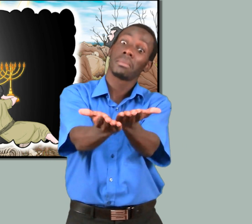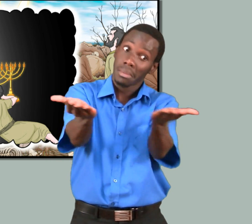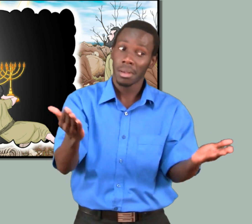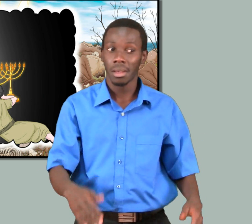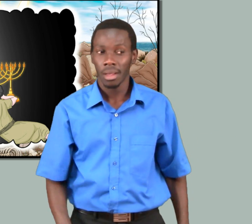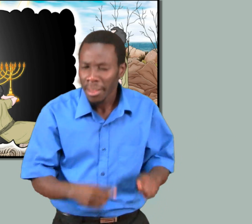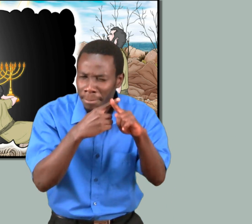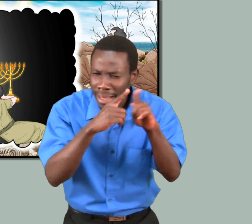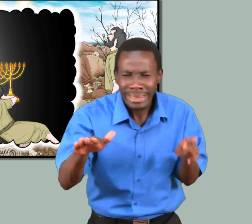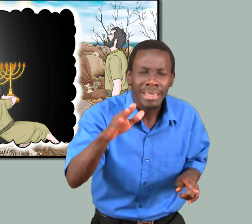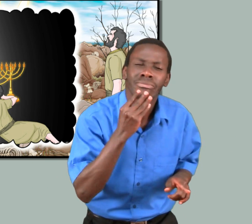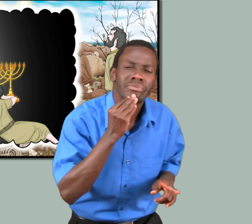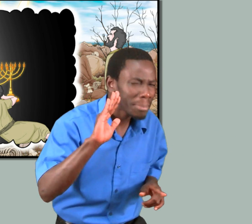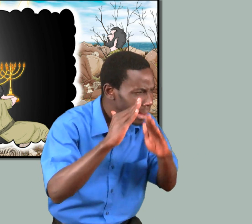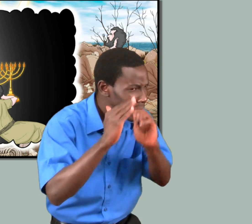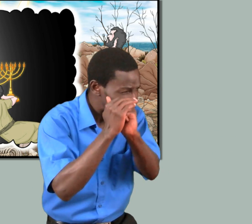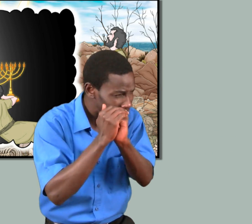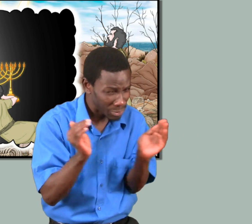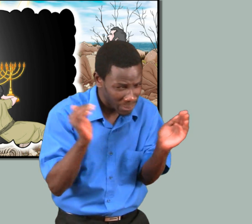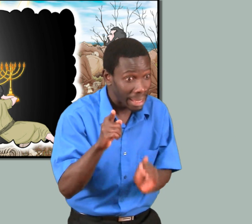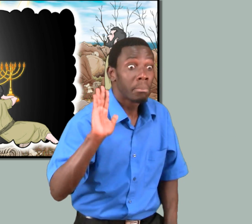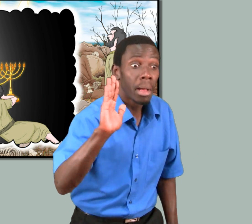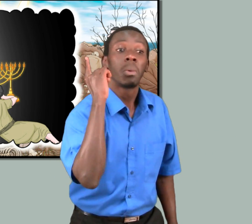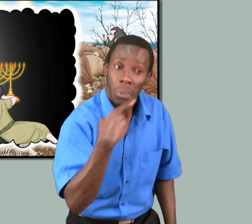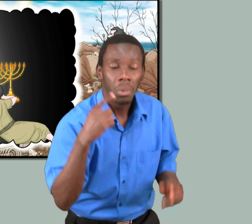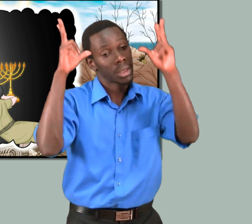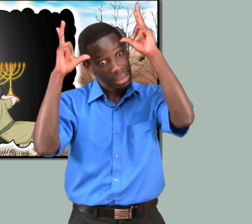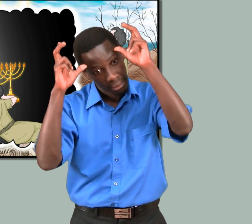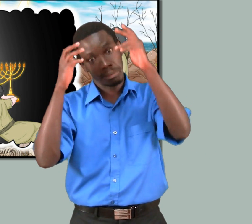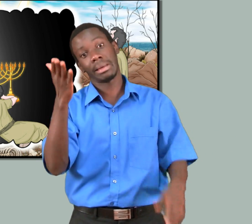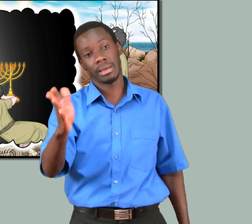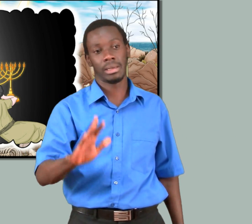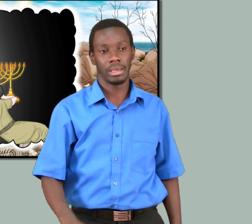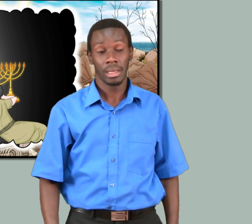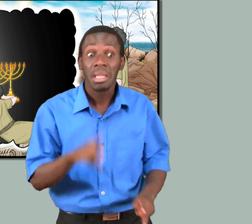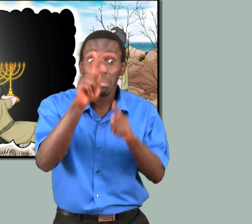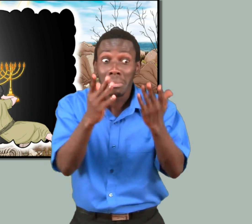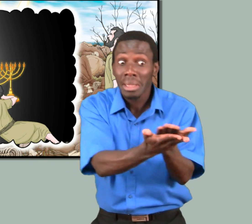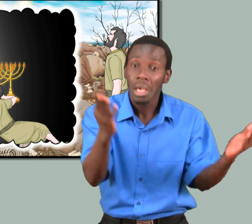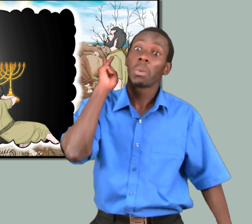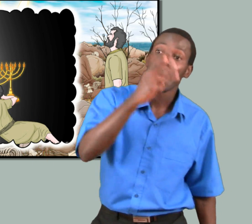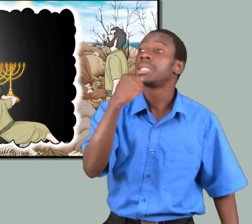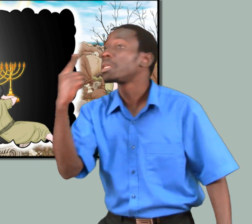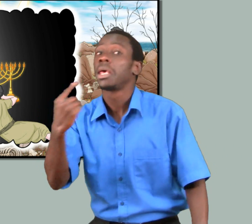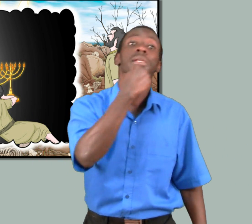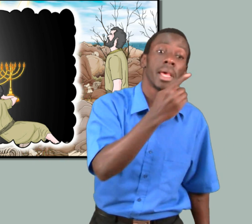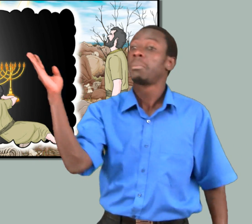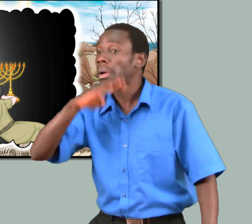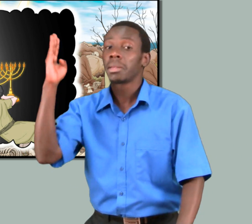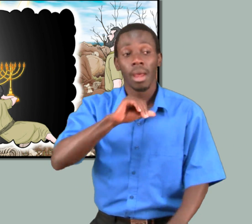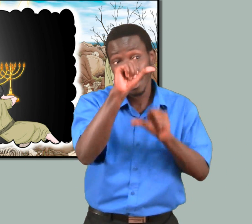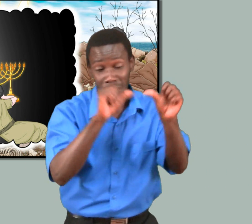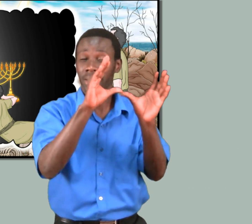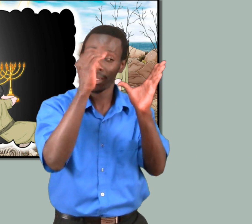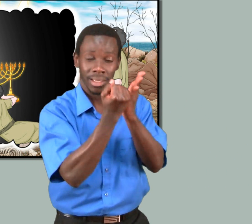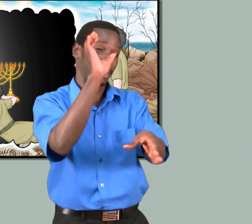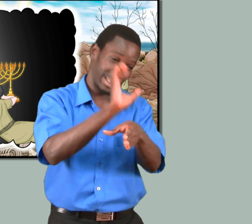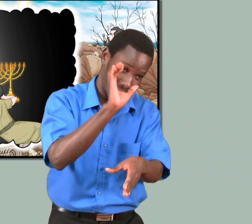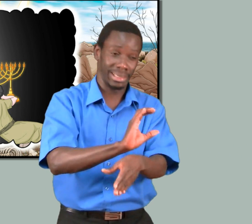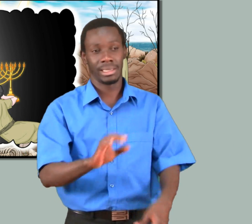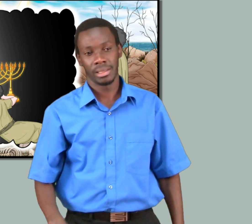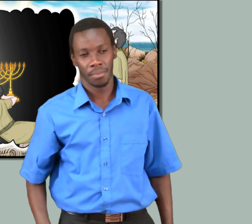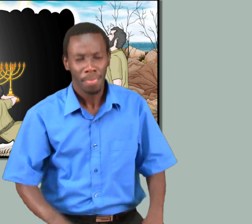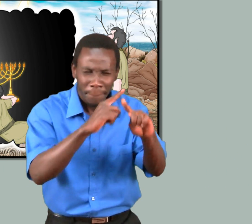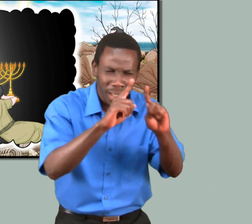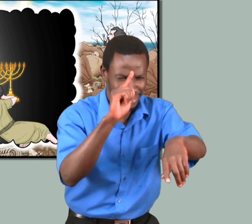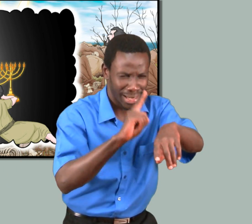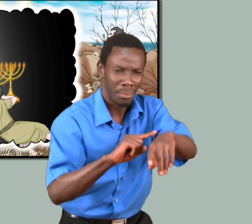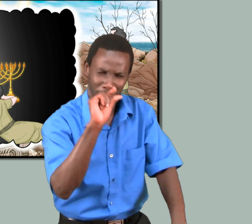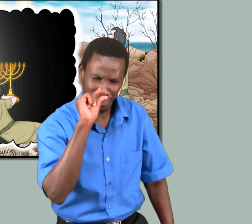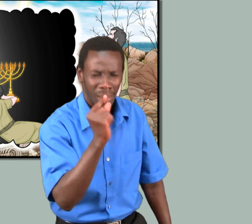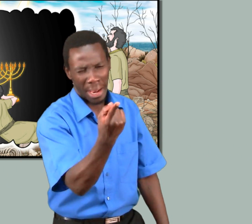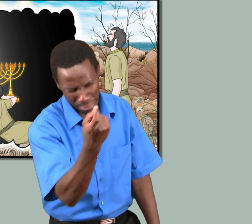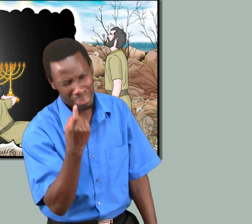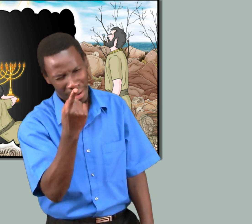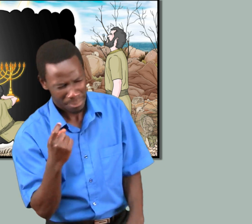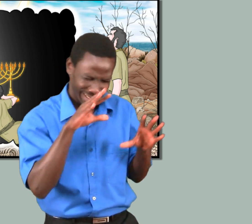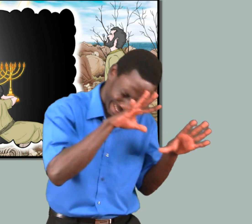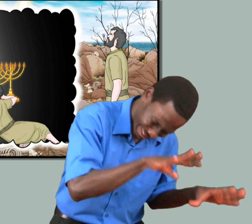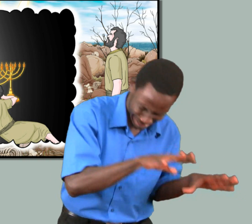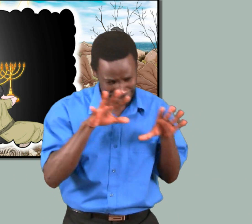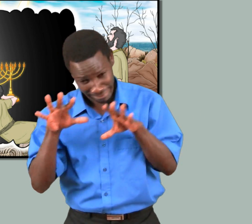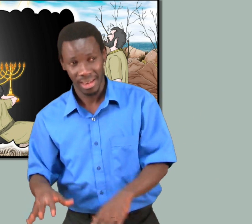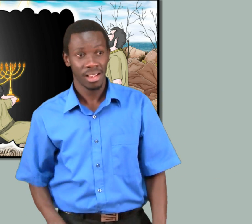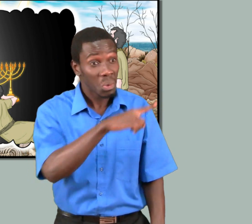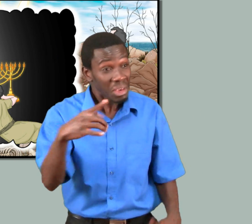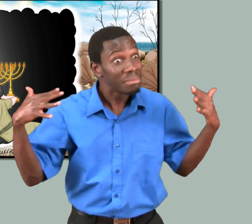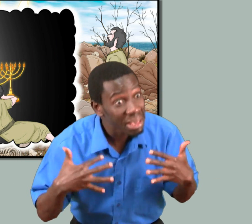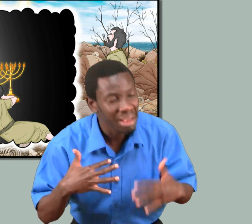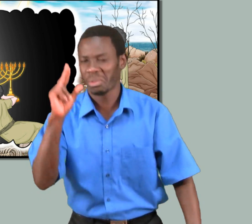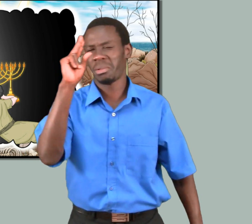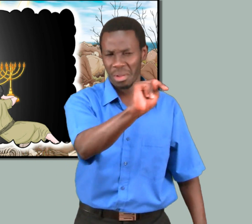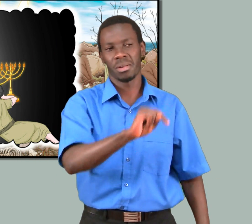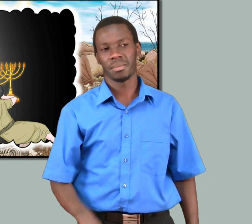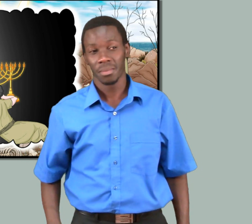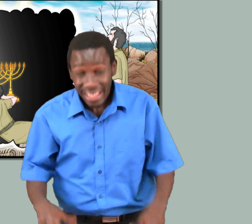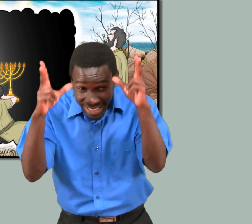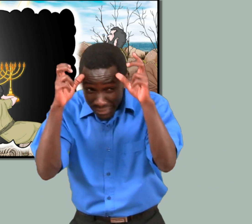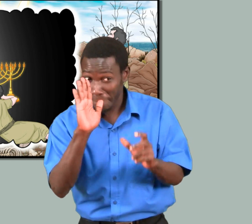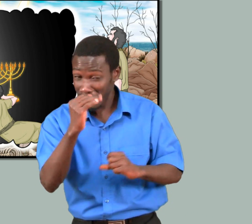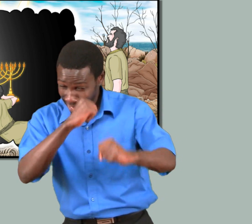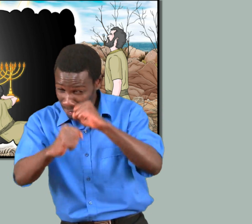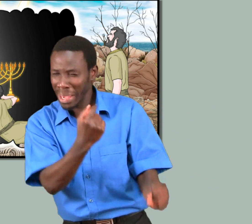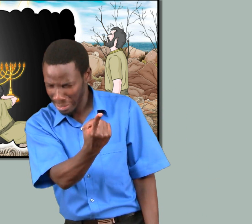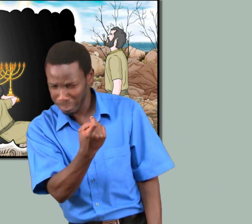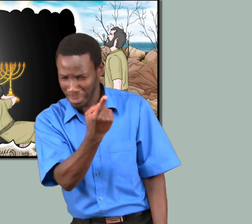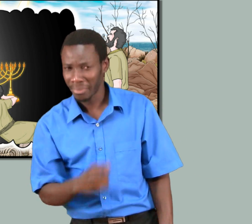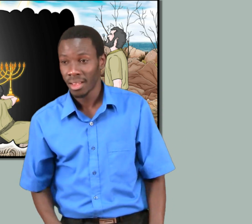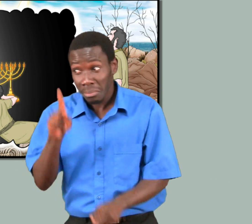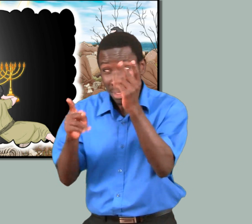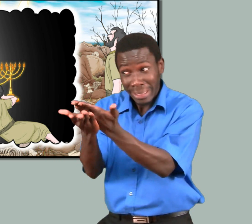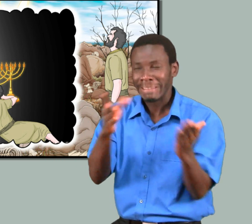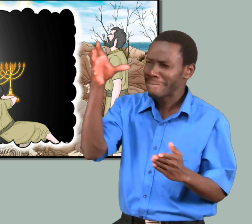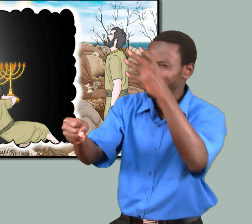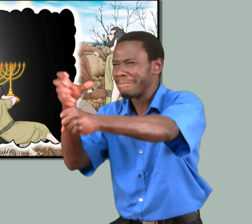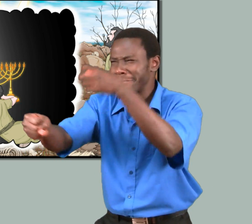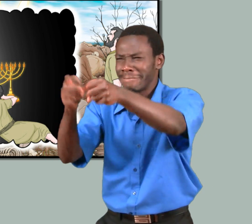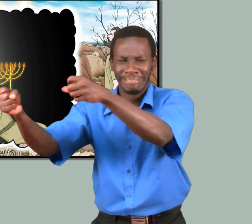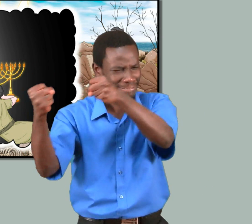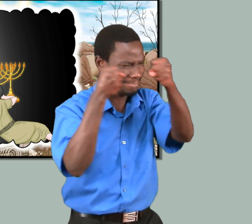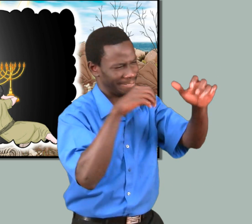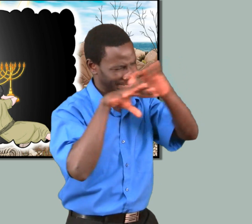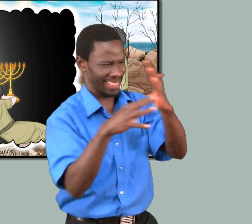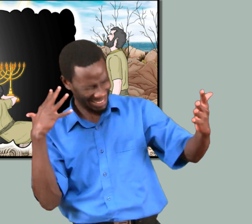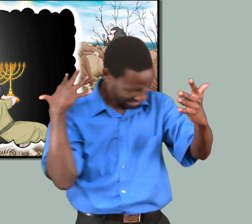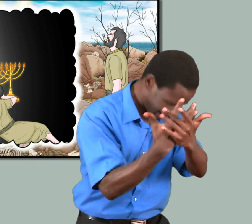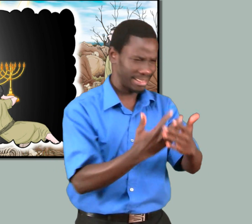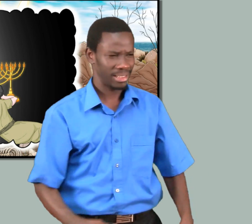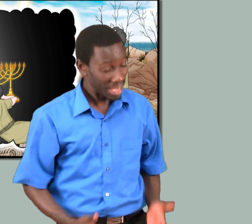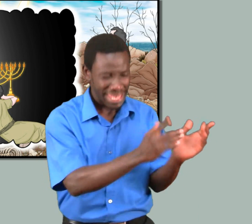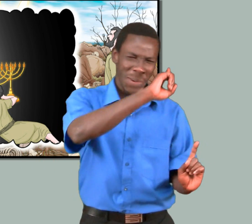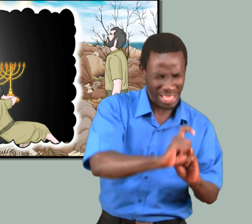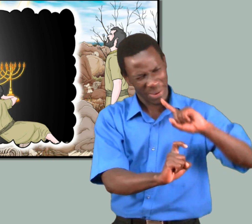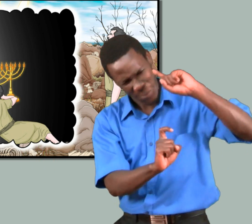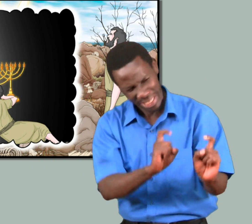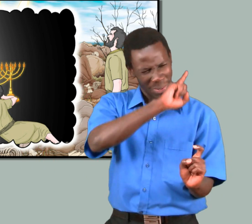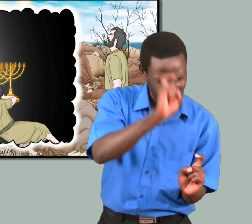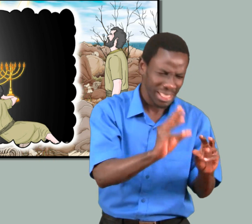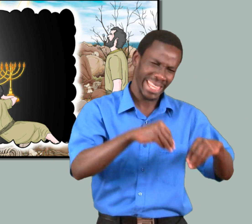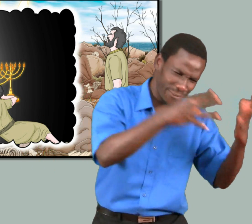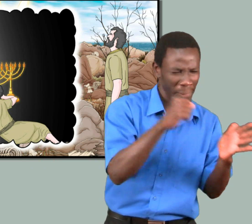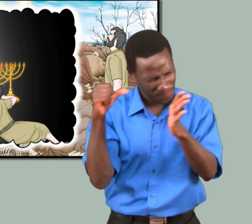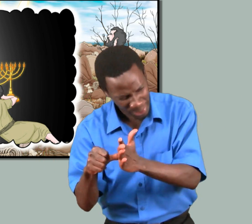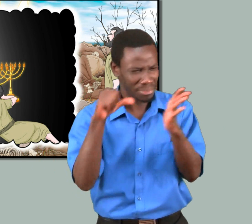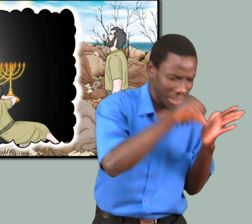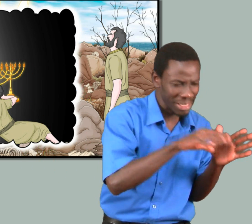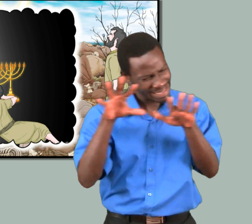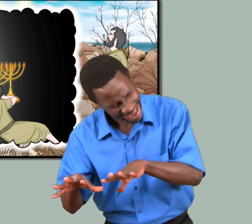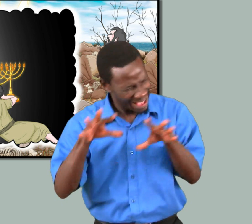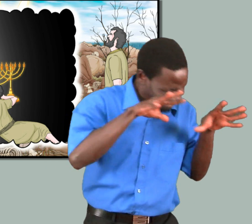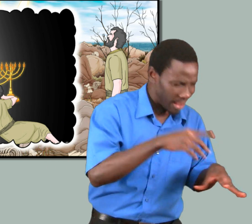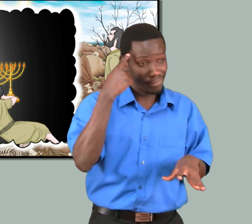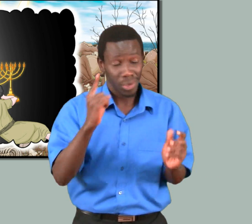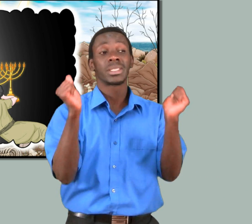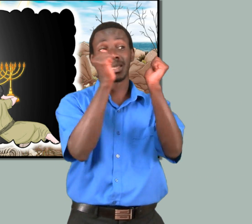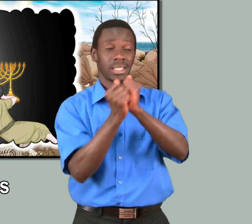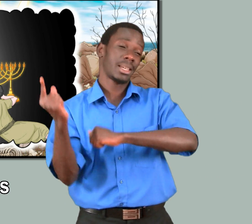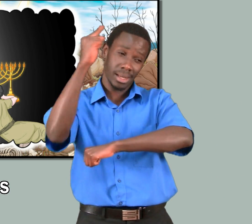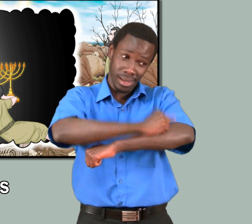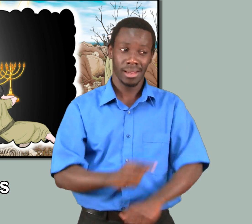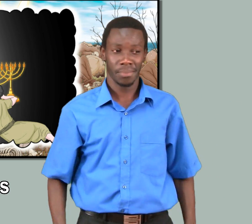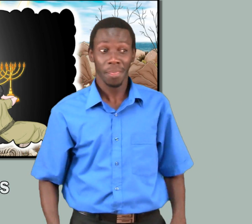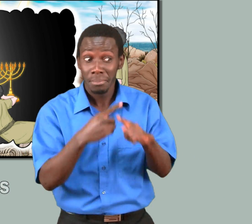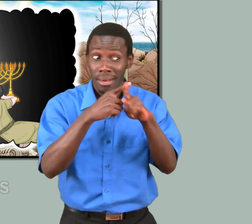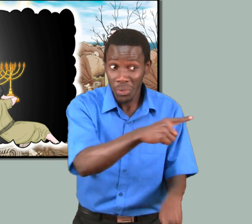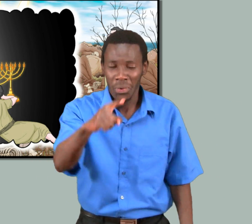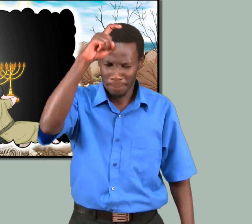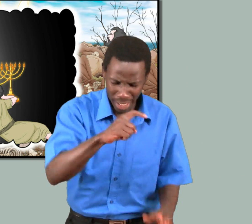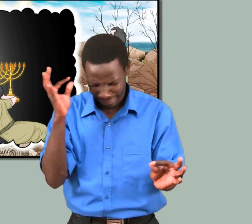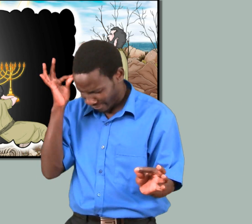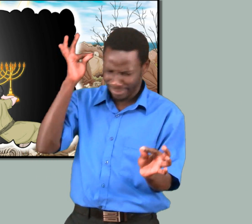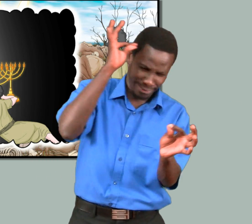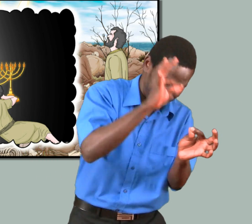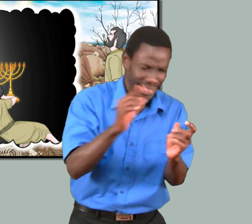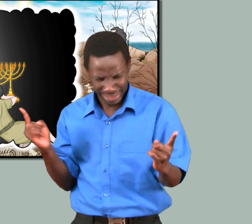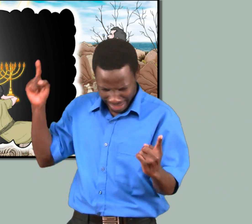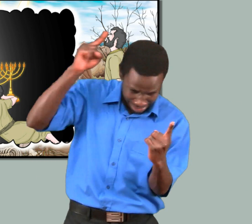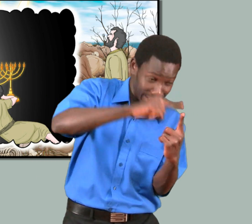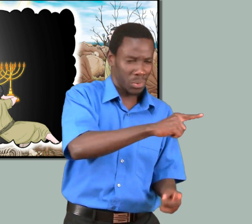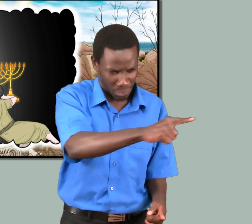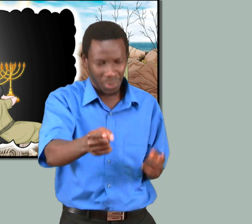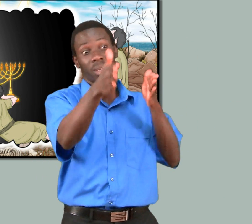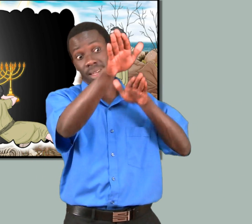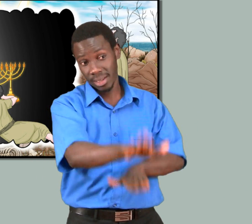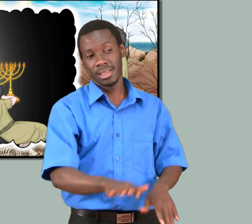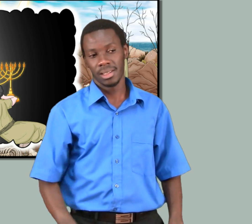Do not fear what you are about to suffer. Look, the devil is about to throw some of you into prison to test you, and you will suffer tribulation for ten days.